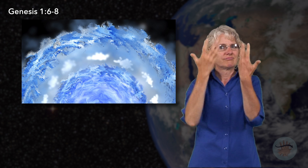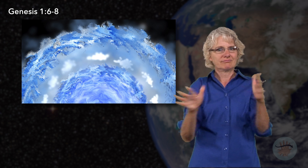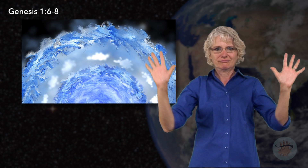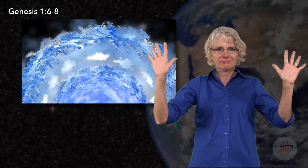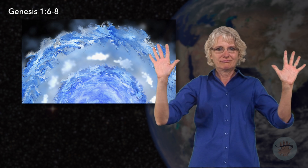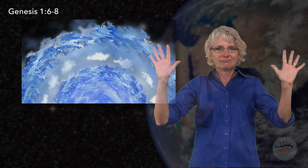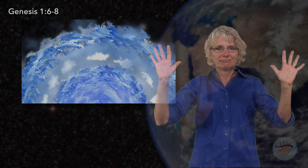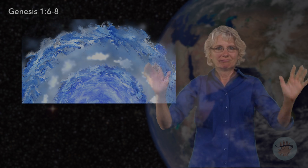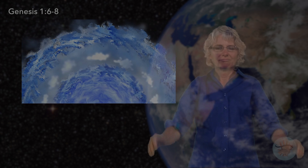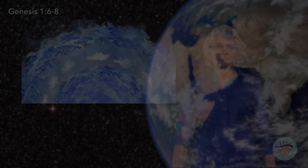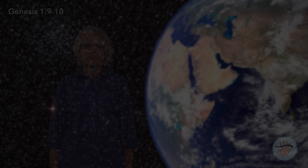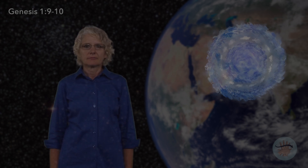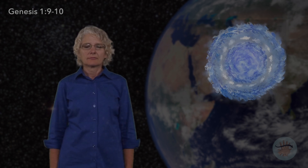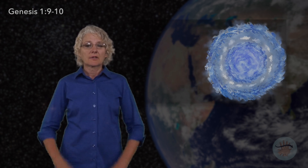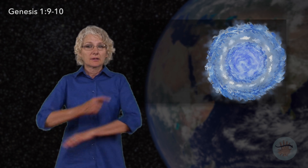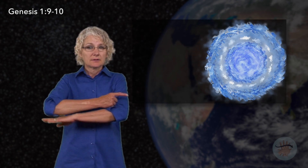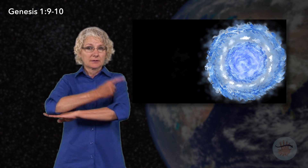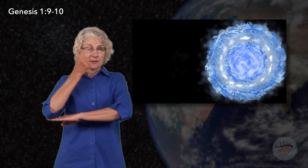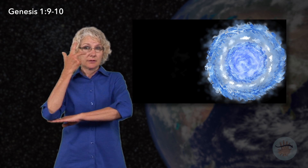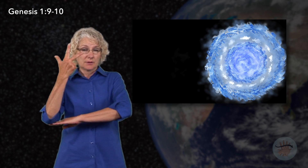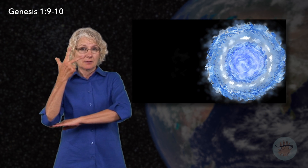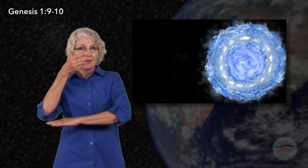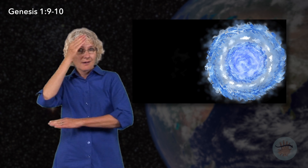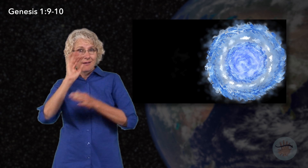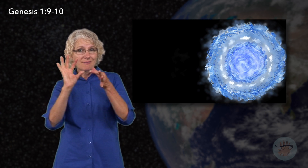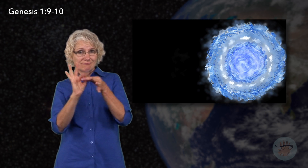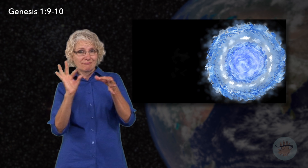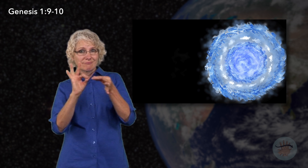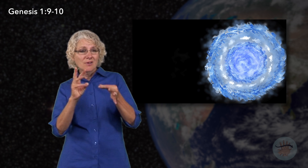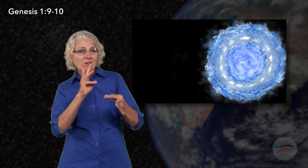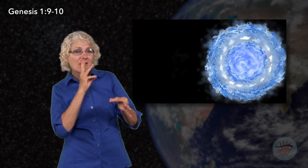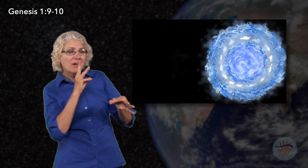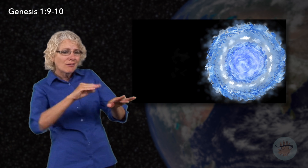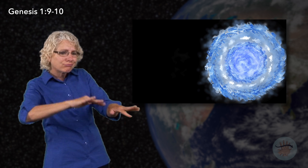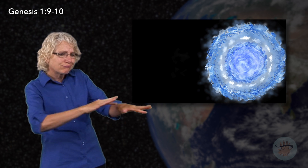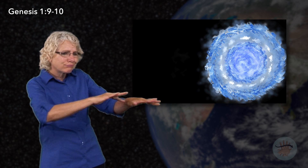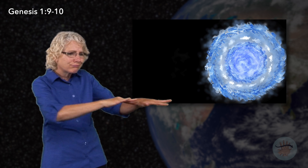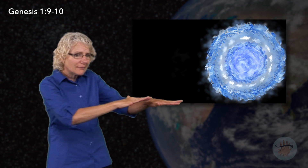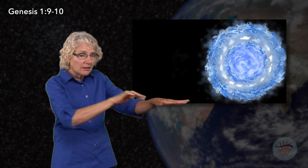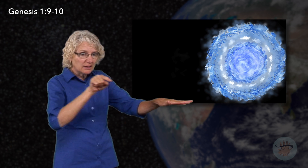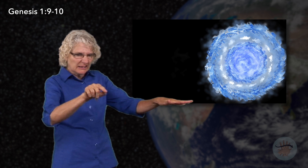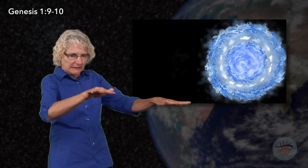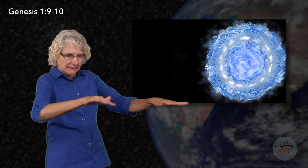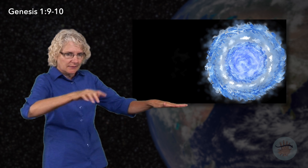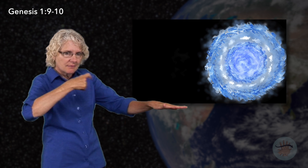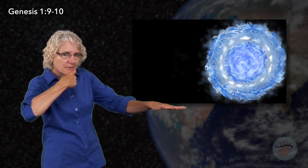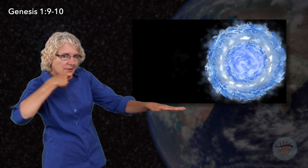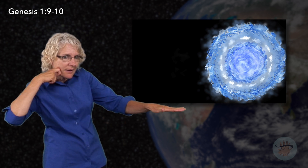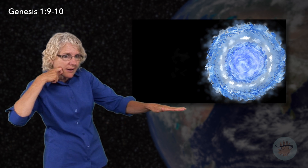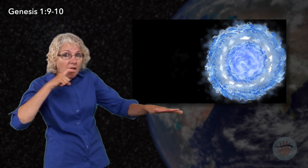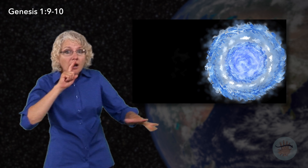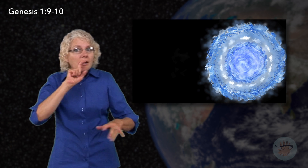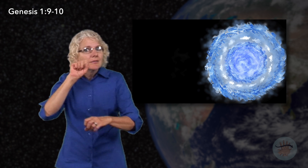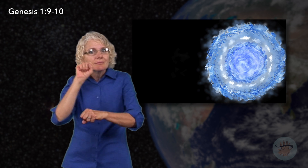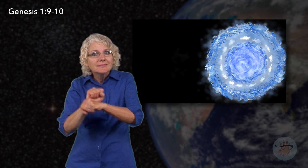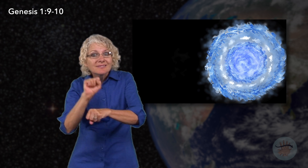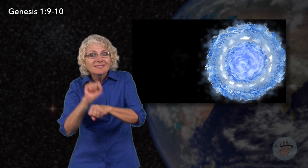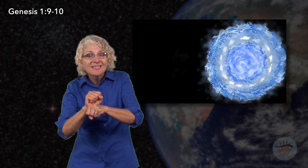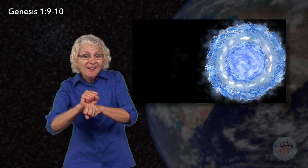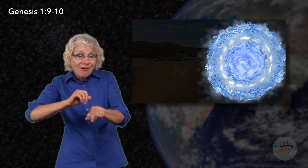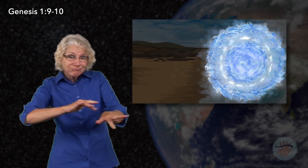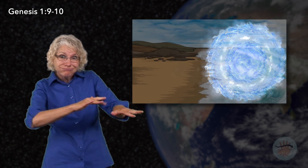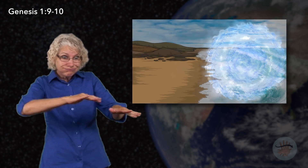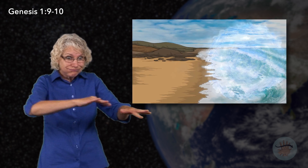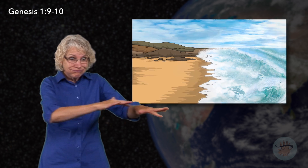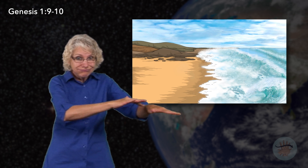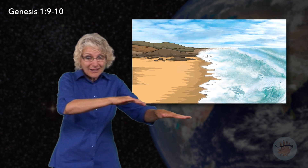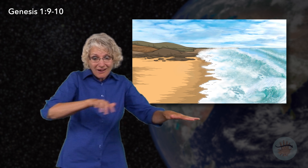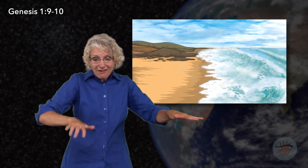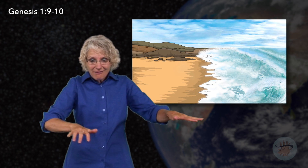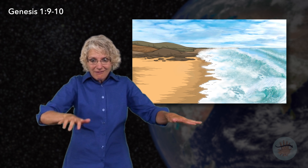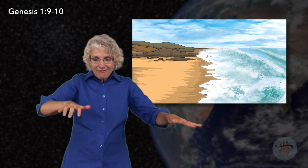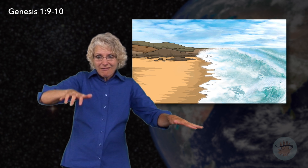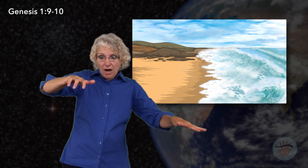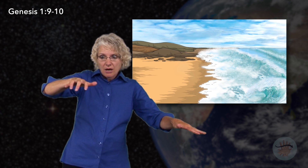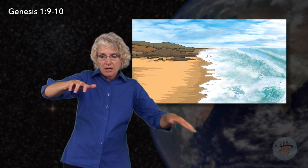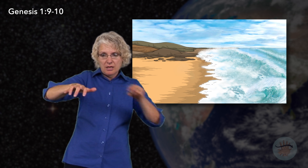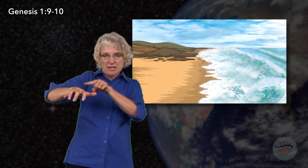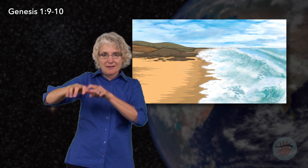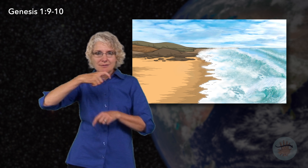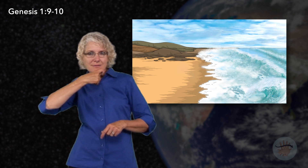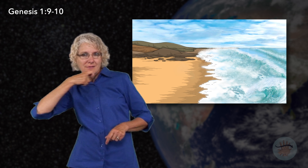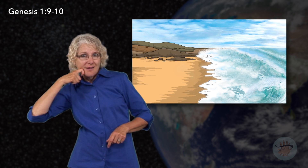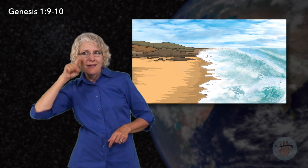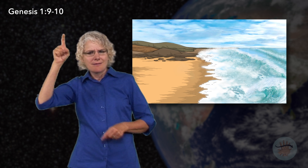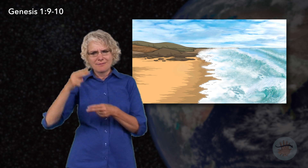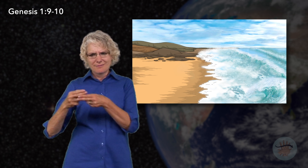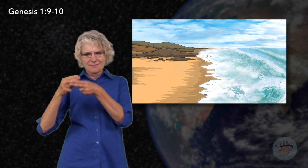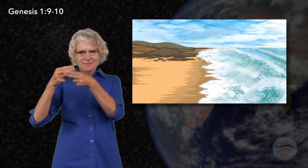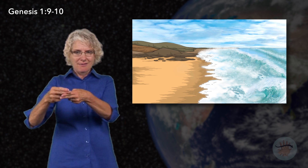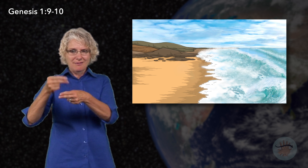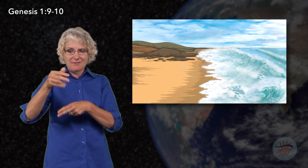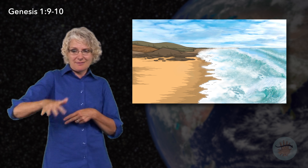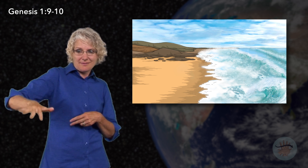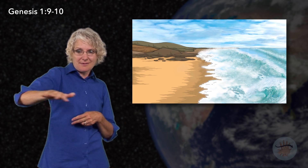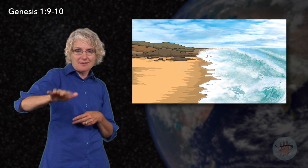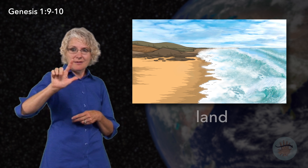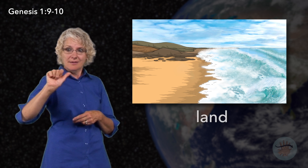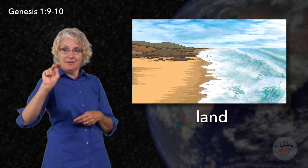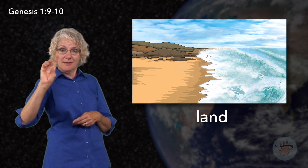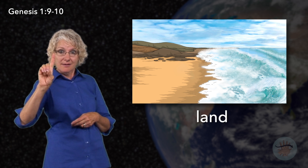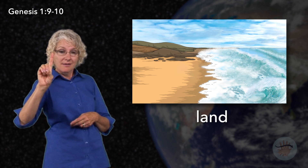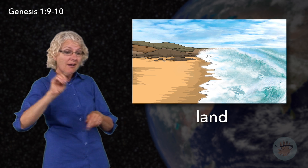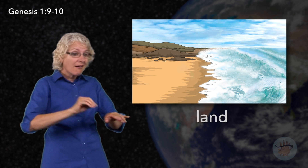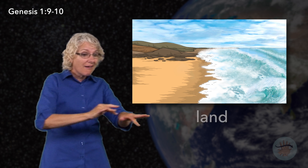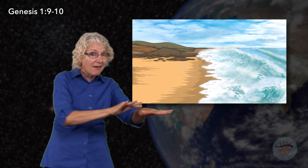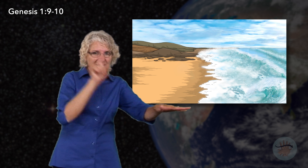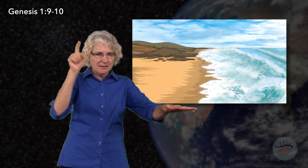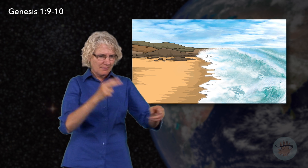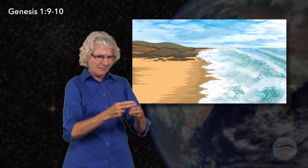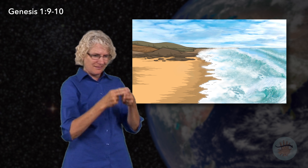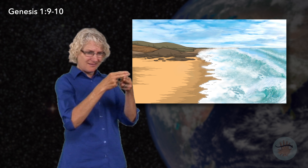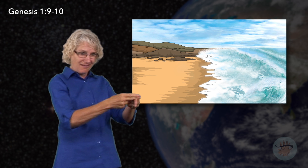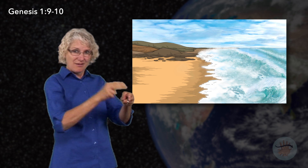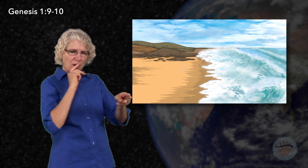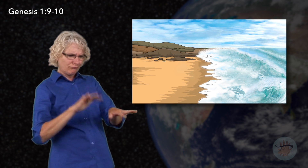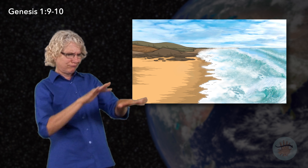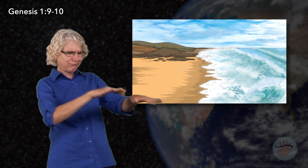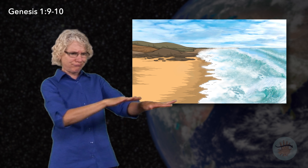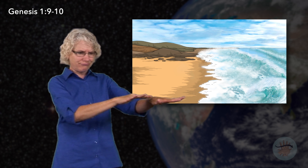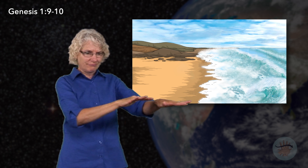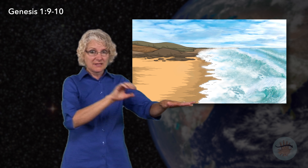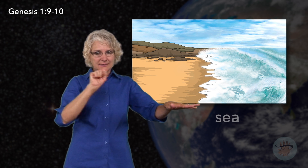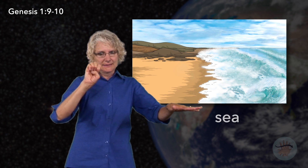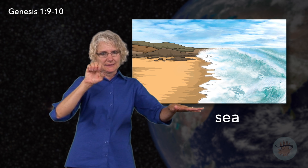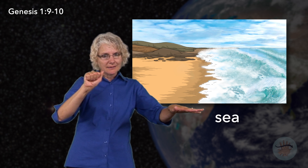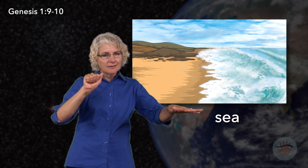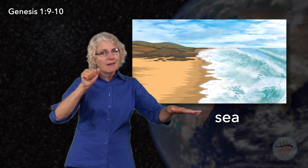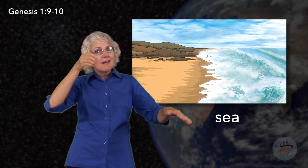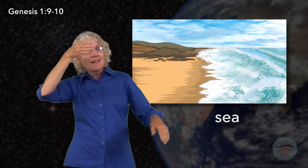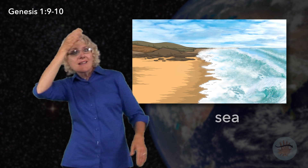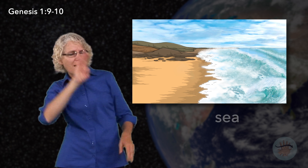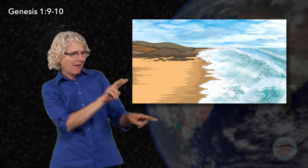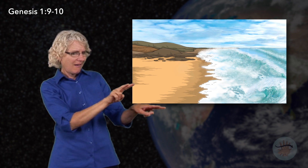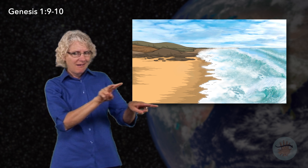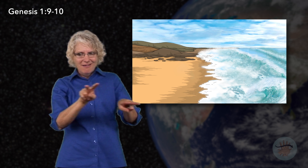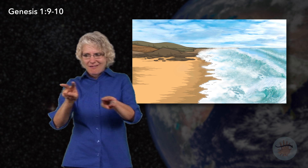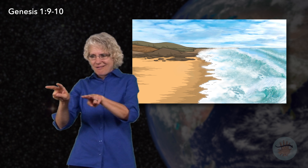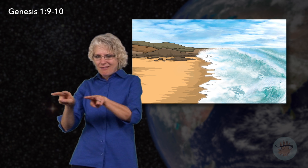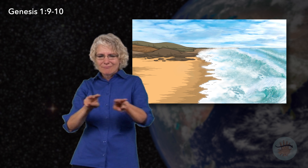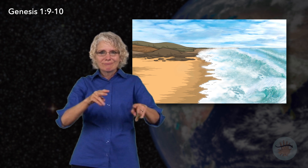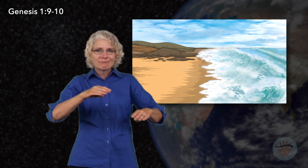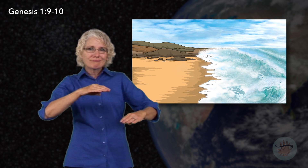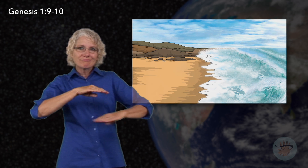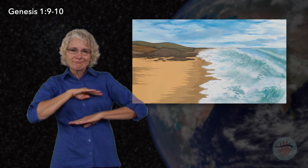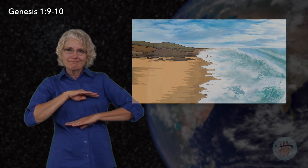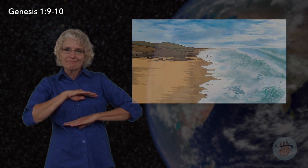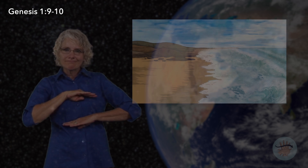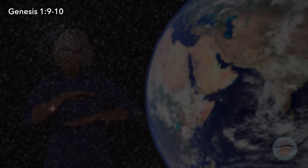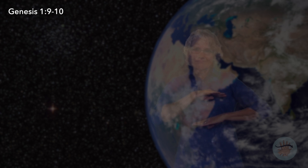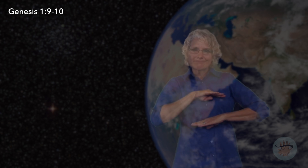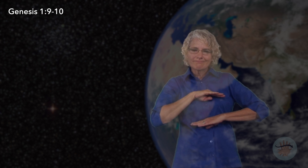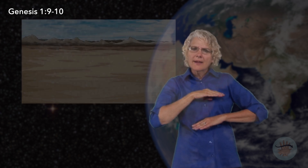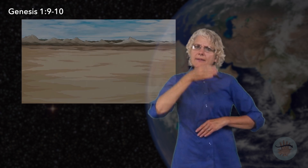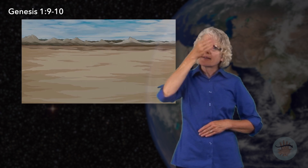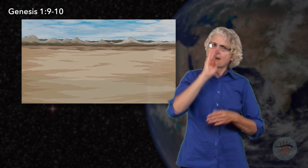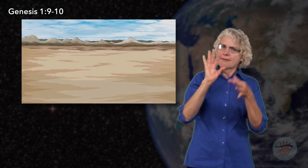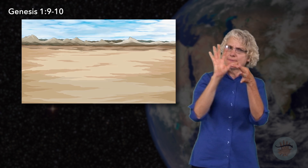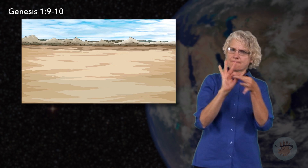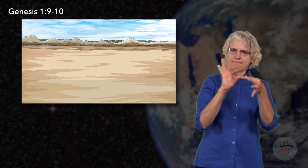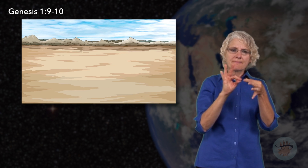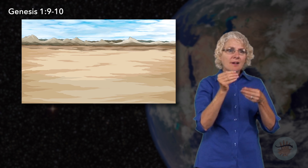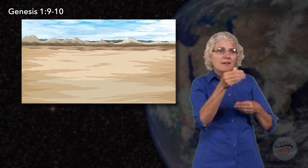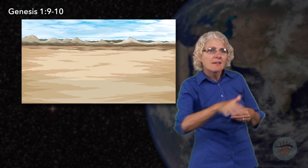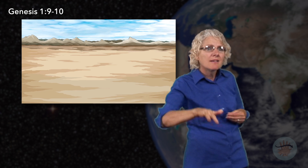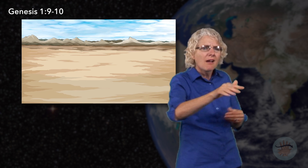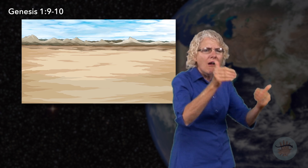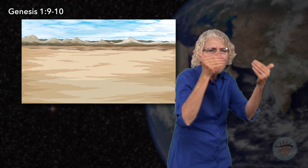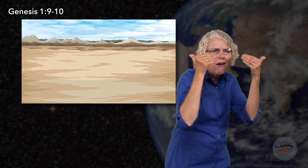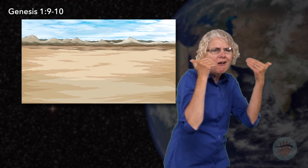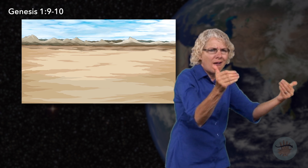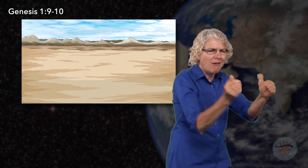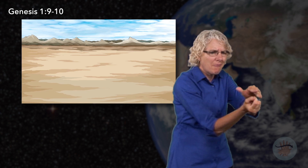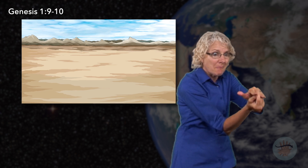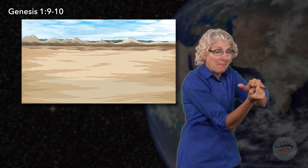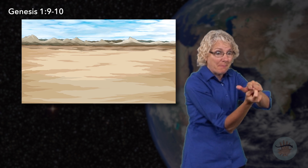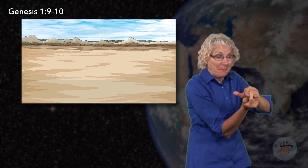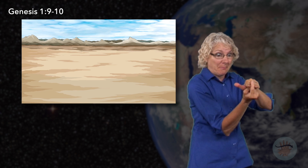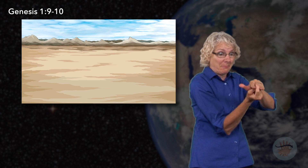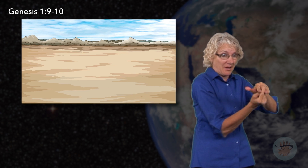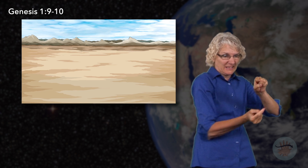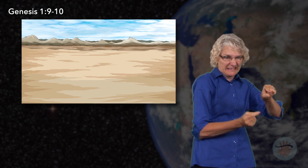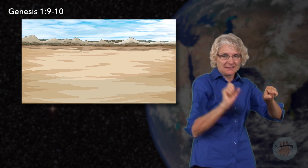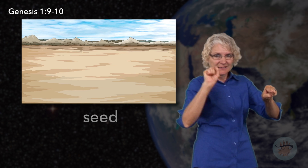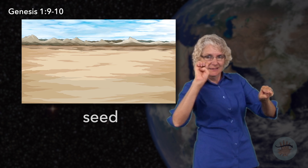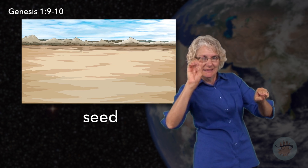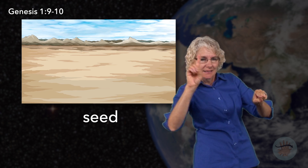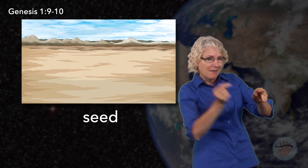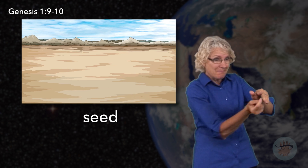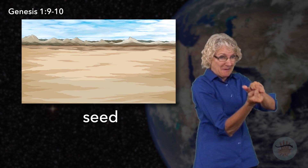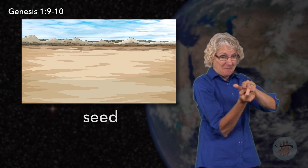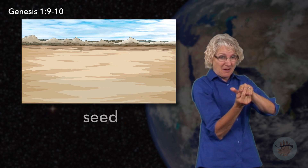And God said, “Let the waters under the sky be gathered into one place, so that the dry land may appear.”